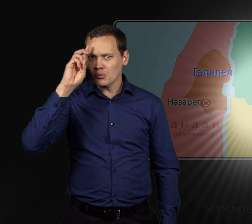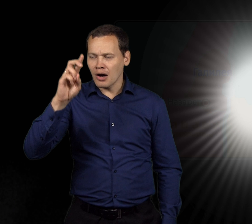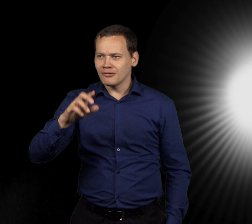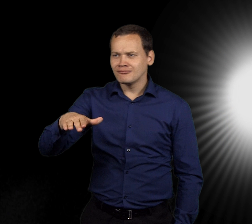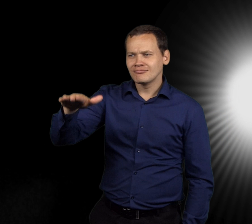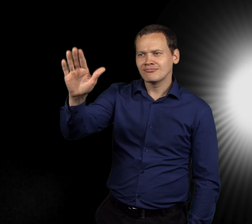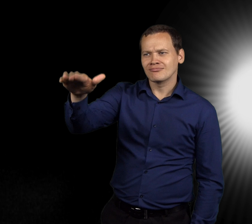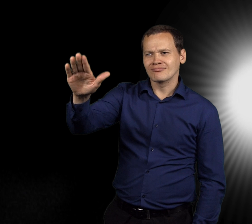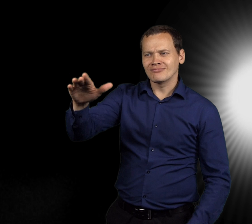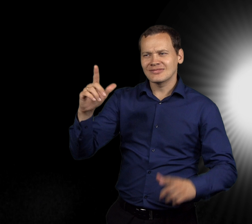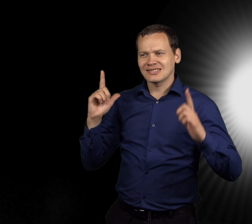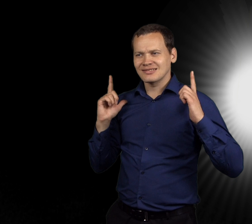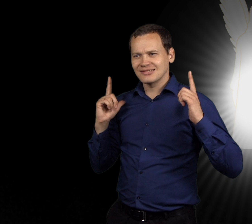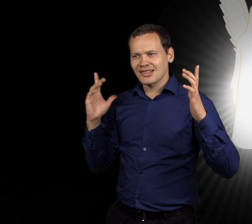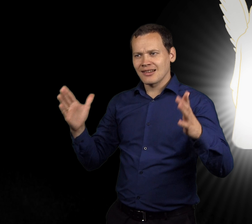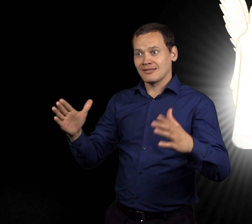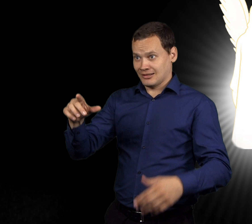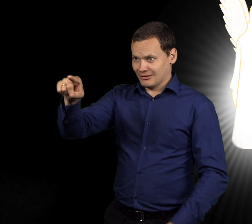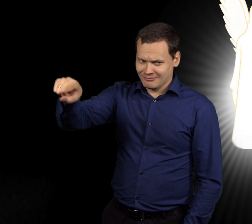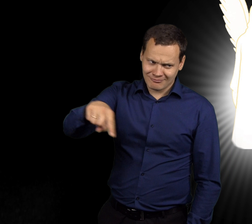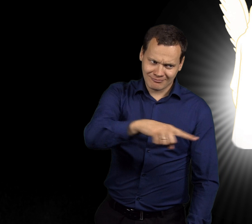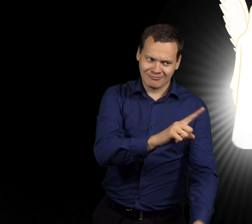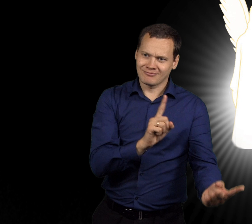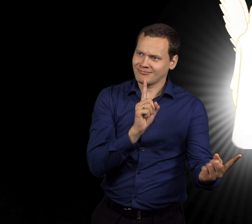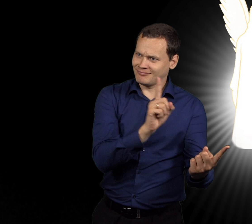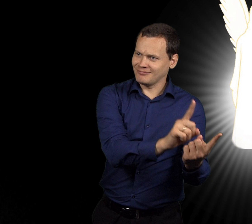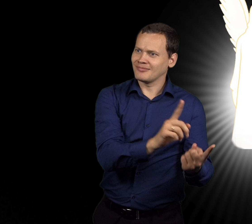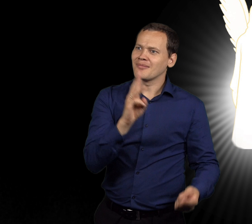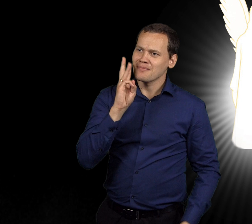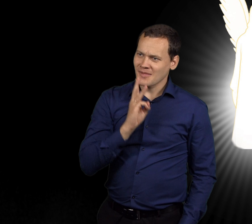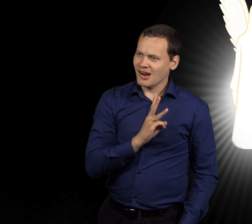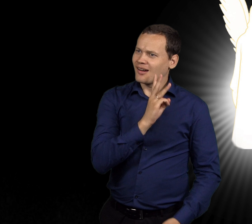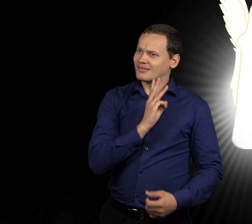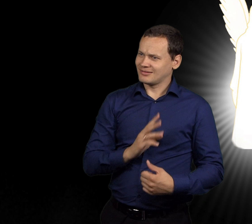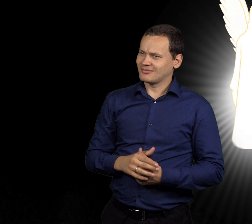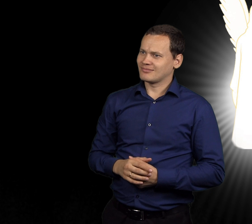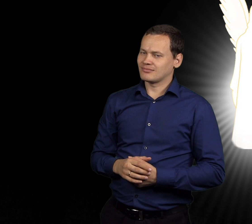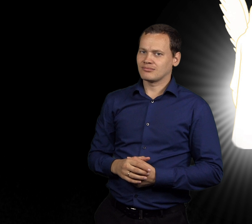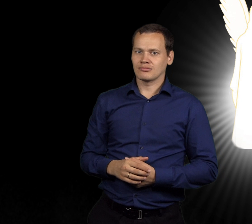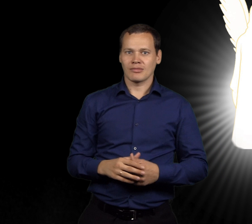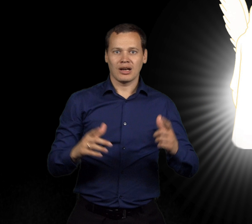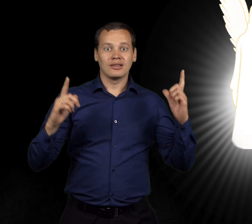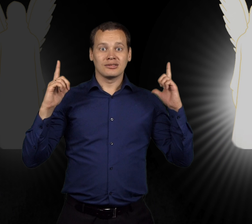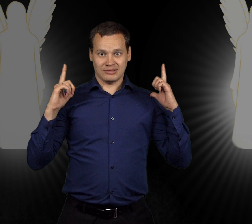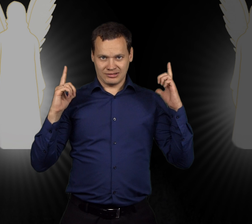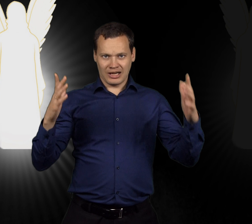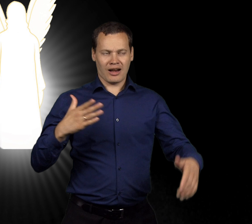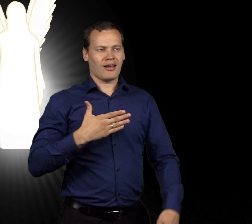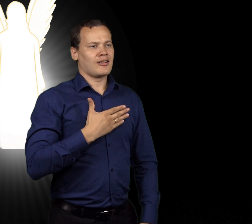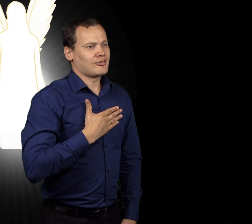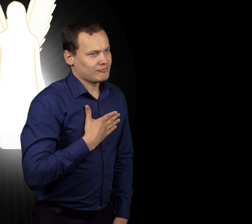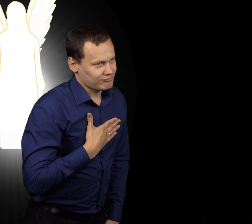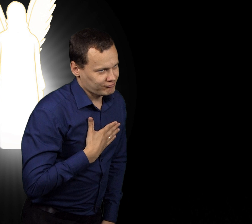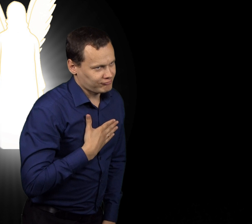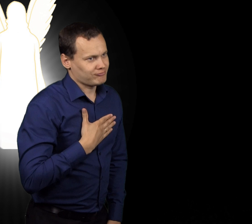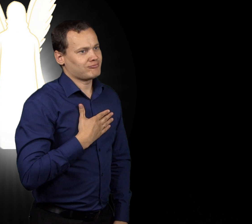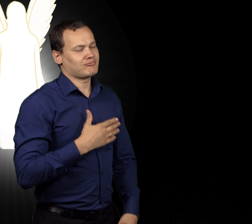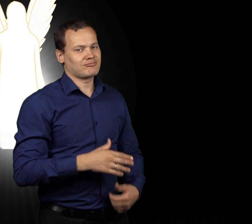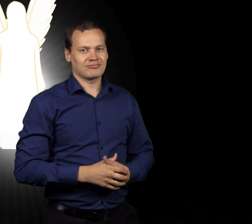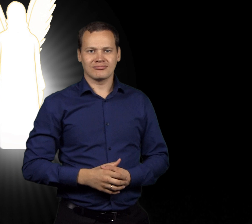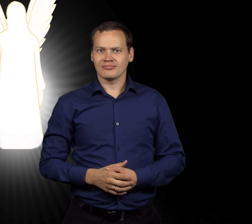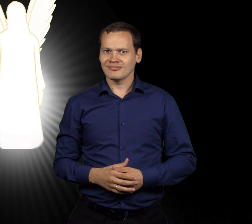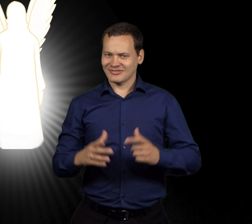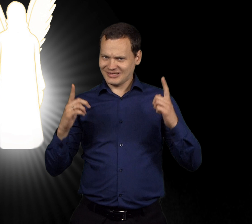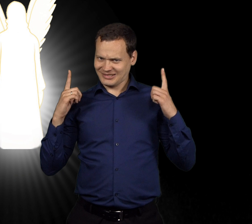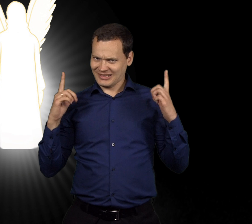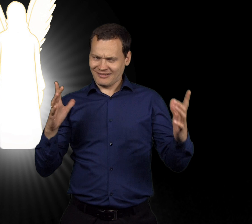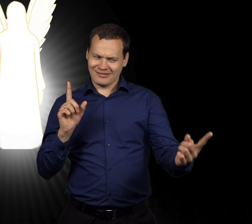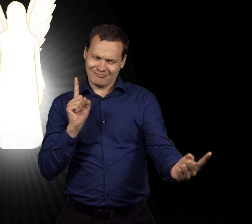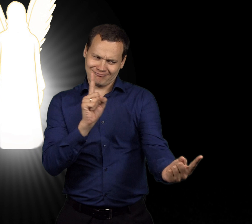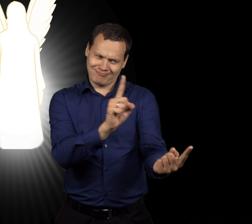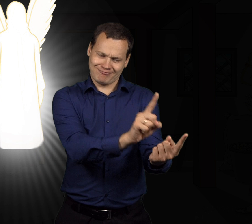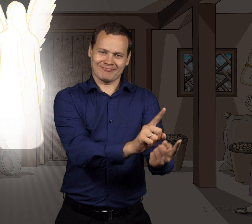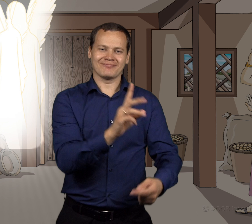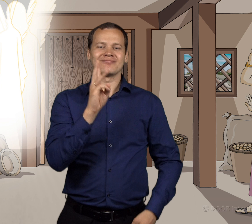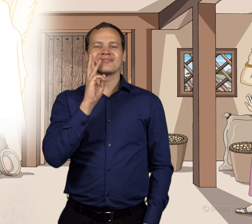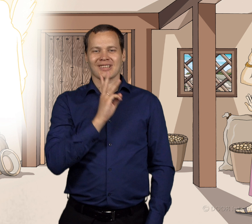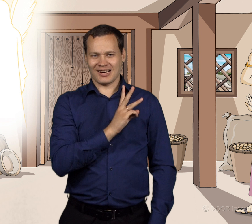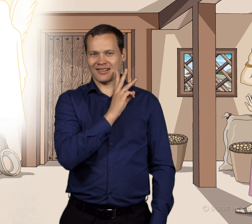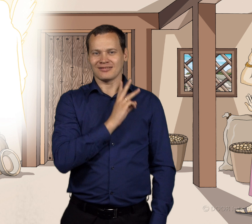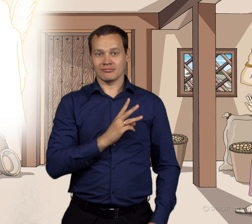And the virgin’s name was Mary.